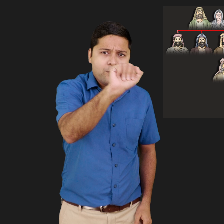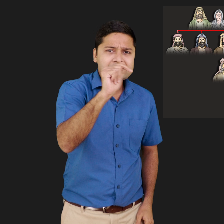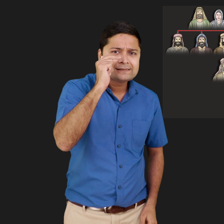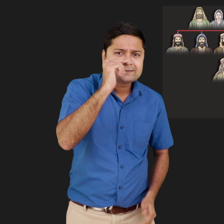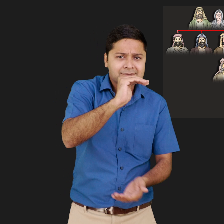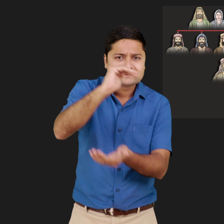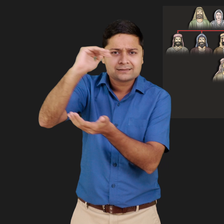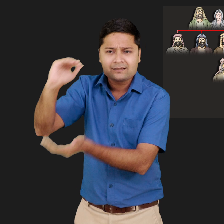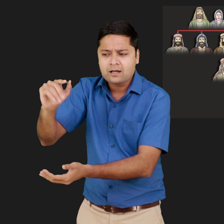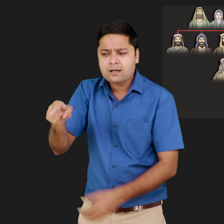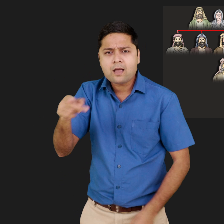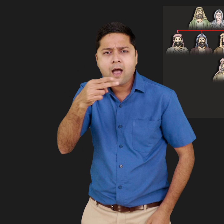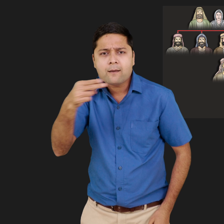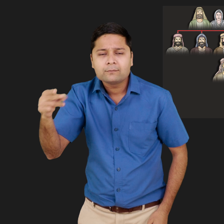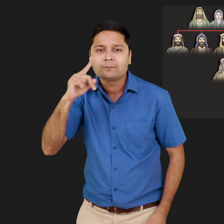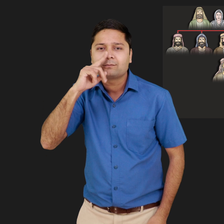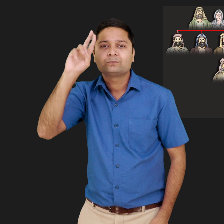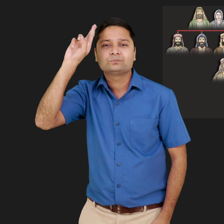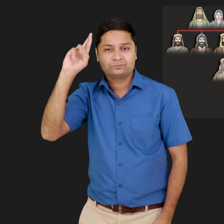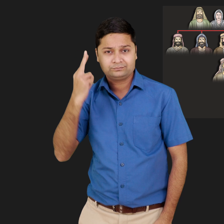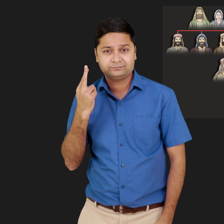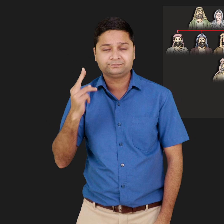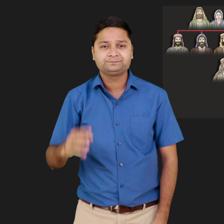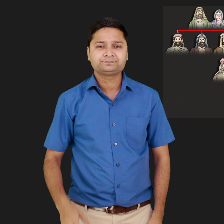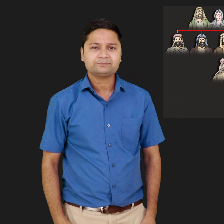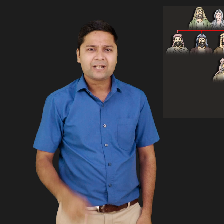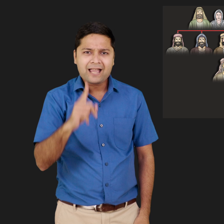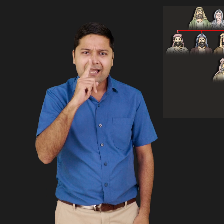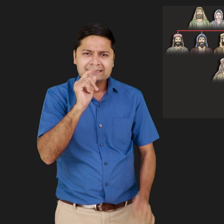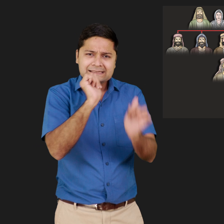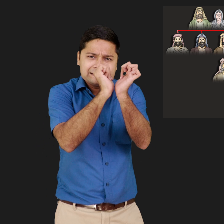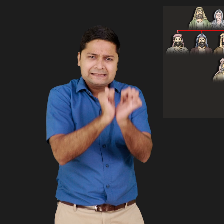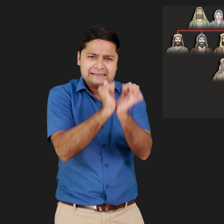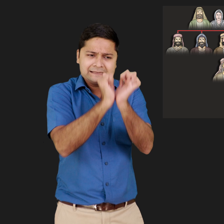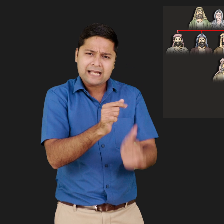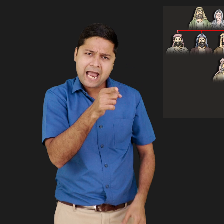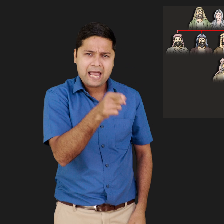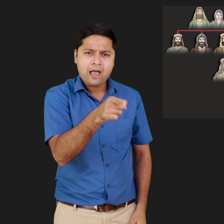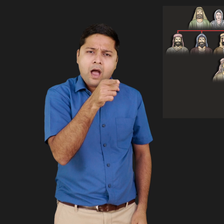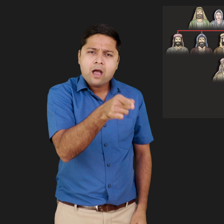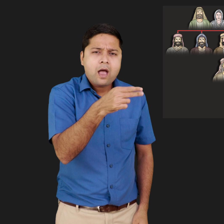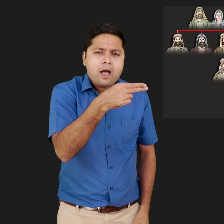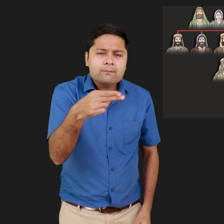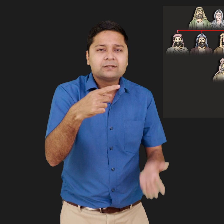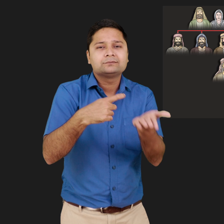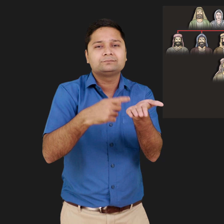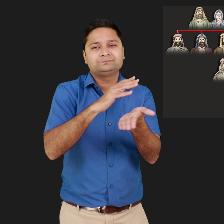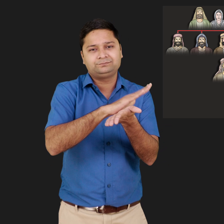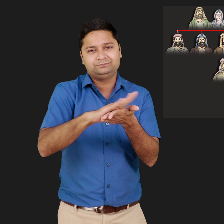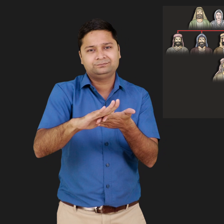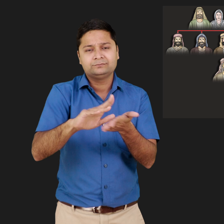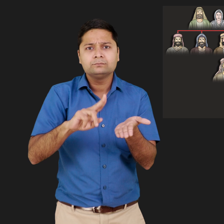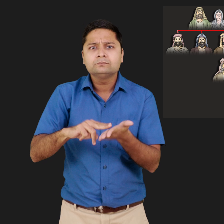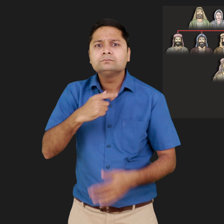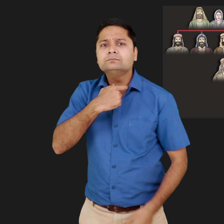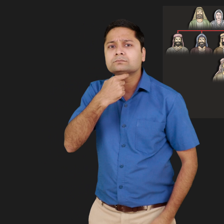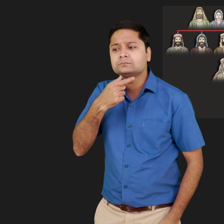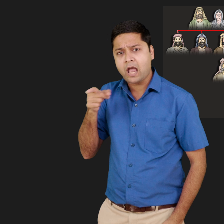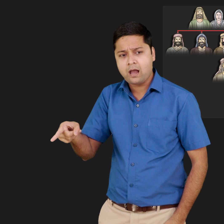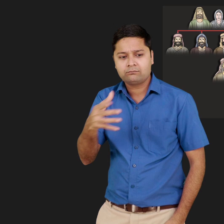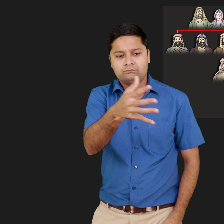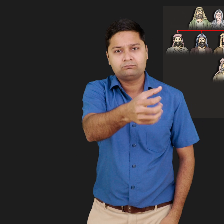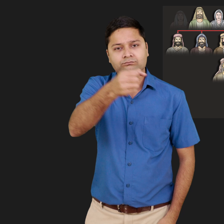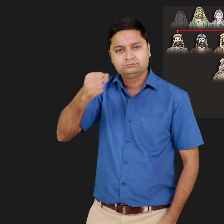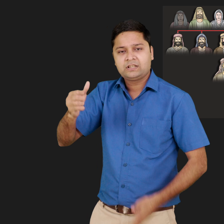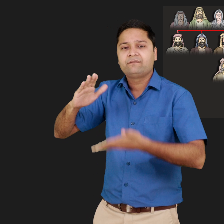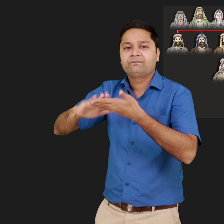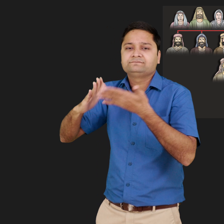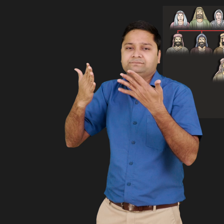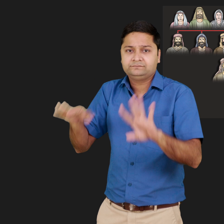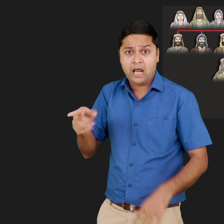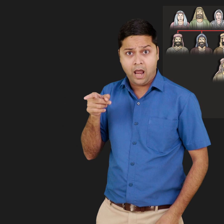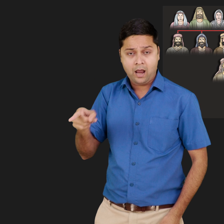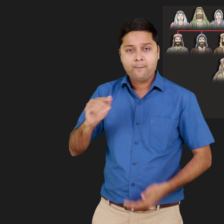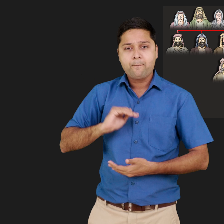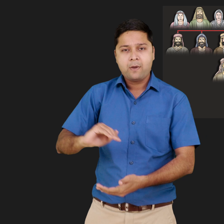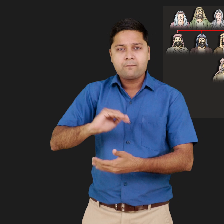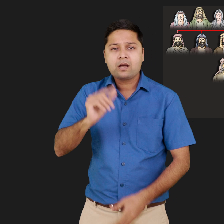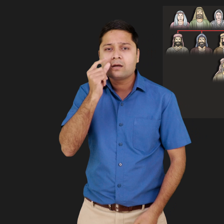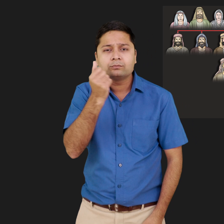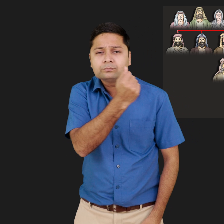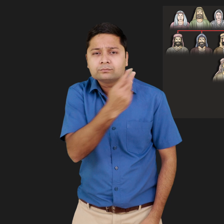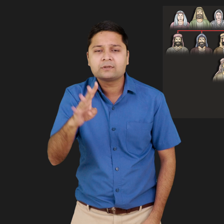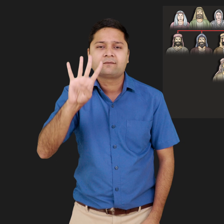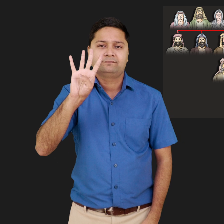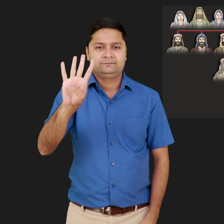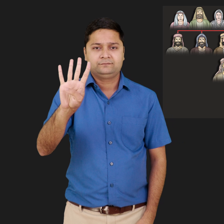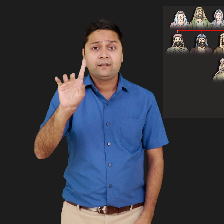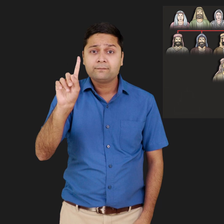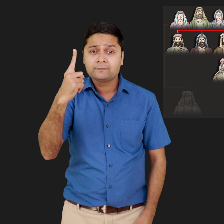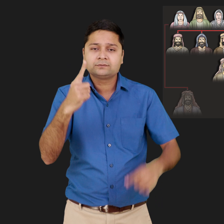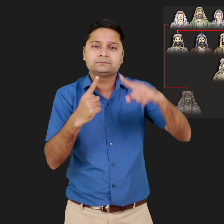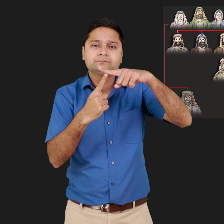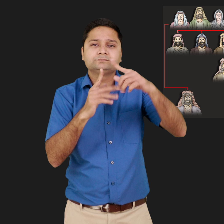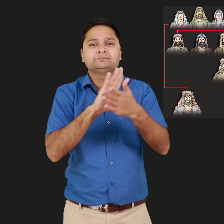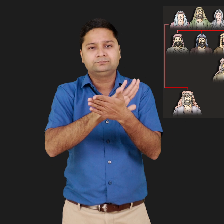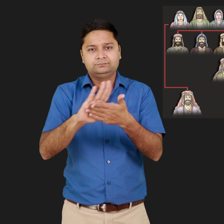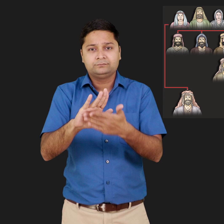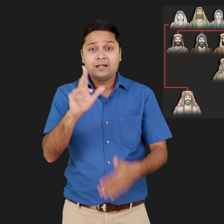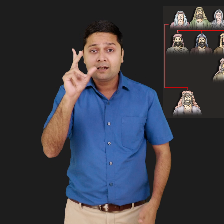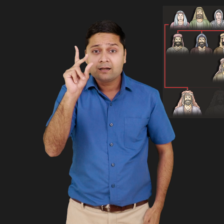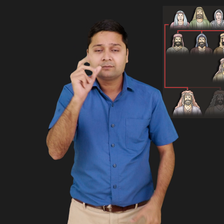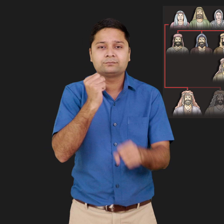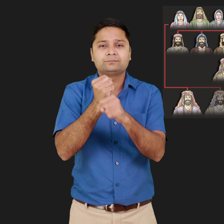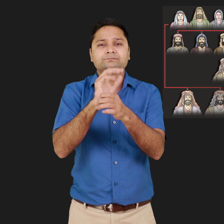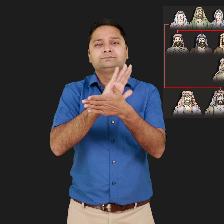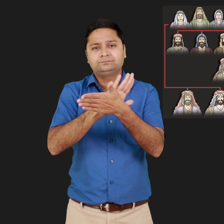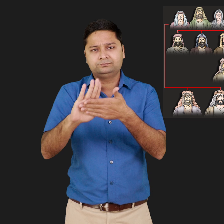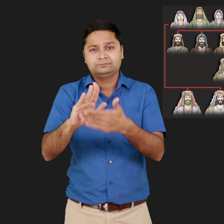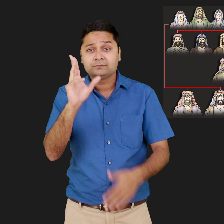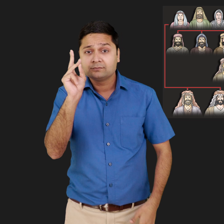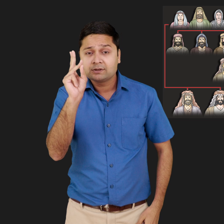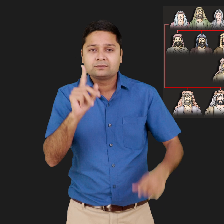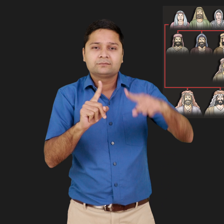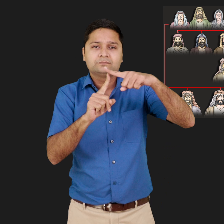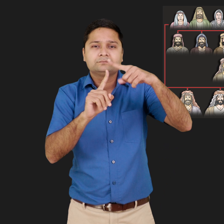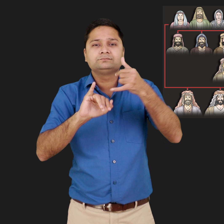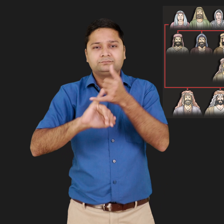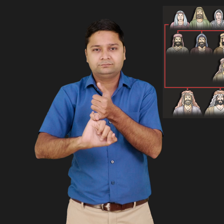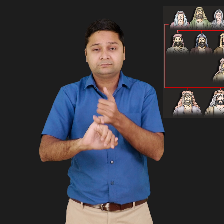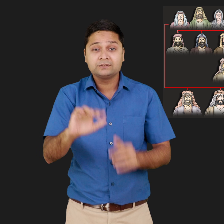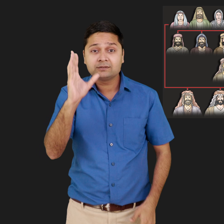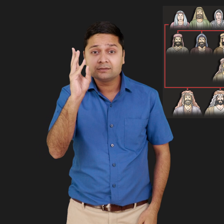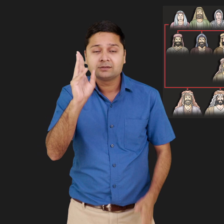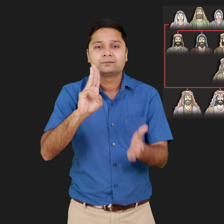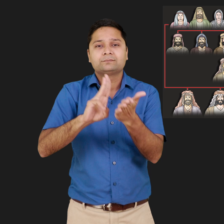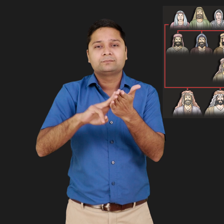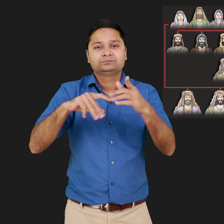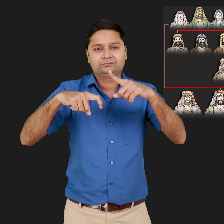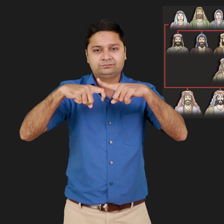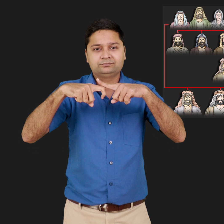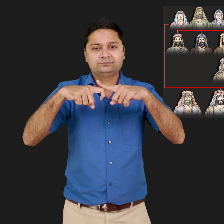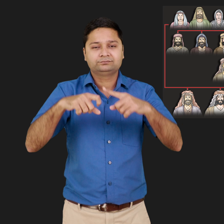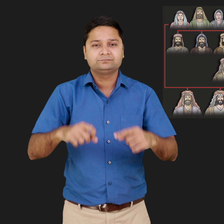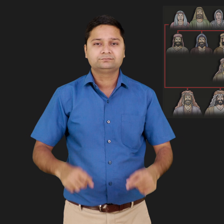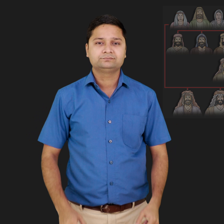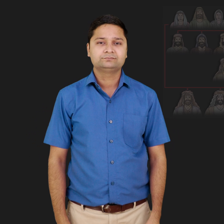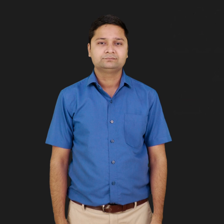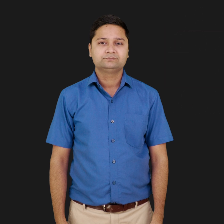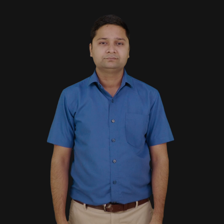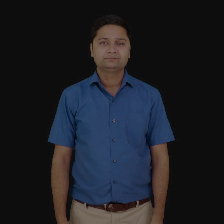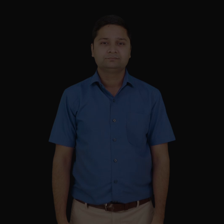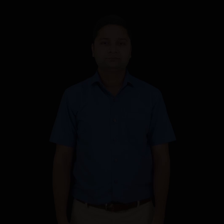And Bethuel became the father of Rebekah. Milcah bore these eight sons to Abraham’s brother Nahor. Moreover, Nahor’s concubine, whose name was Reumah, bore Tebah, Gaham, Tahash, and Maacah.